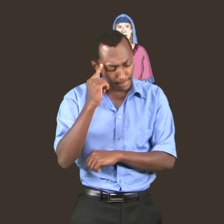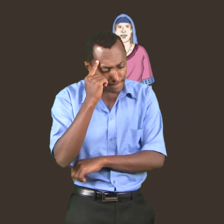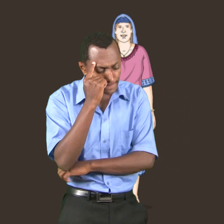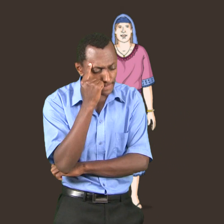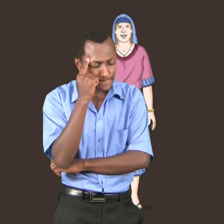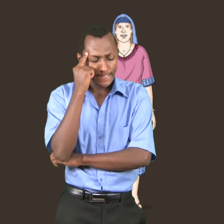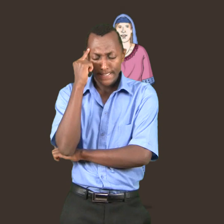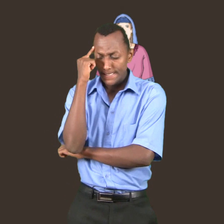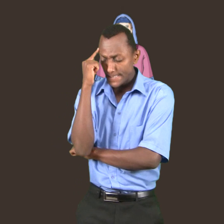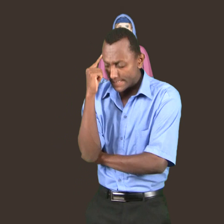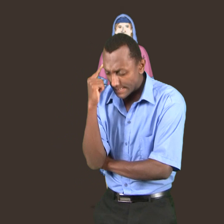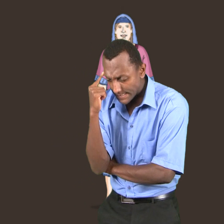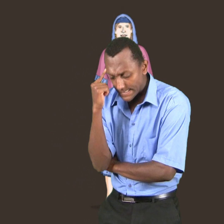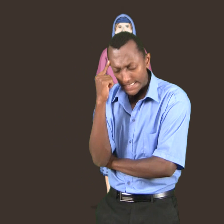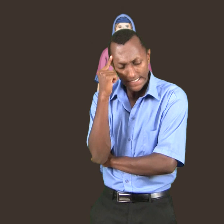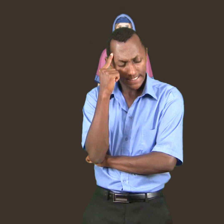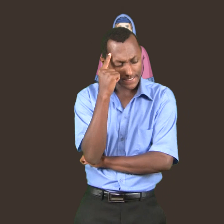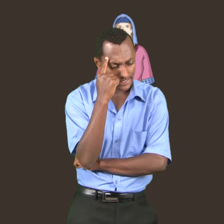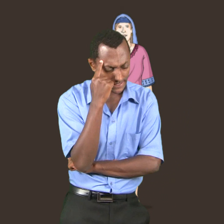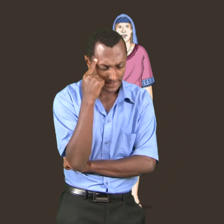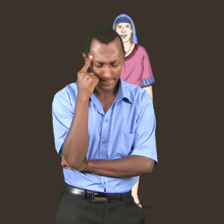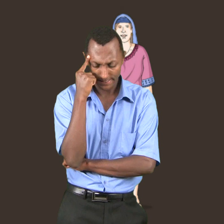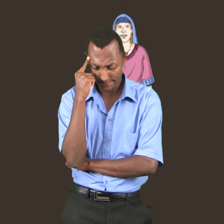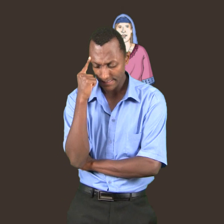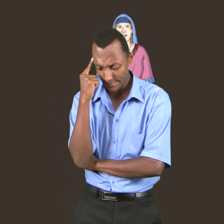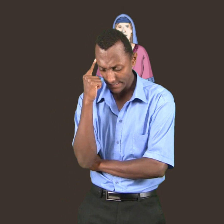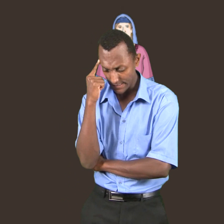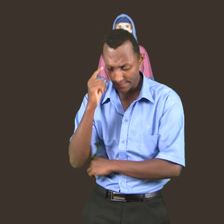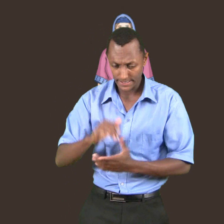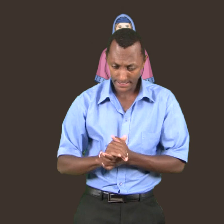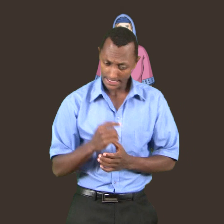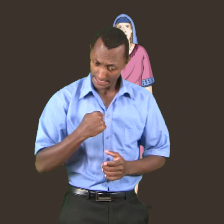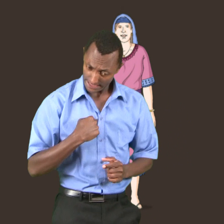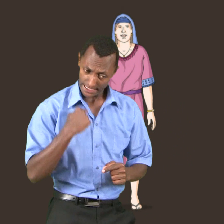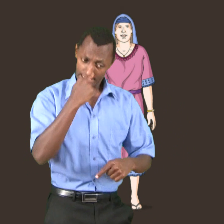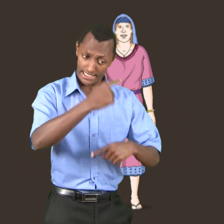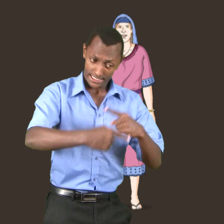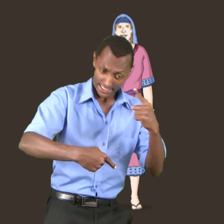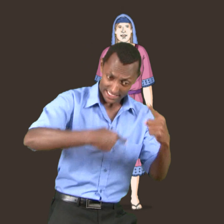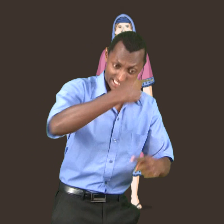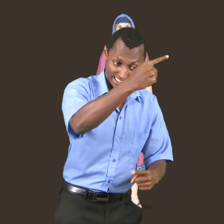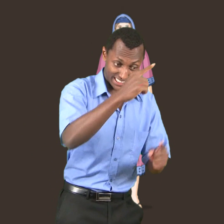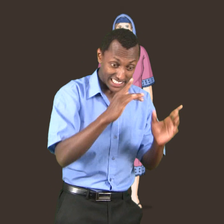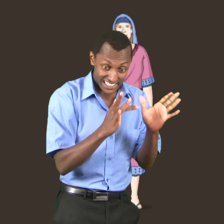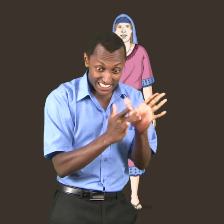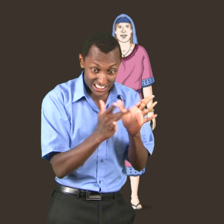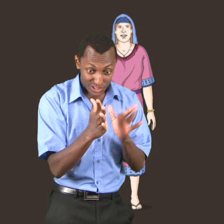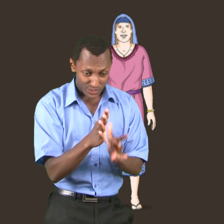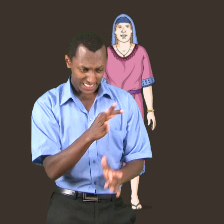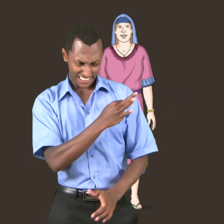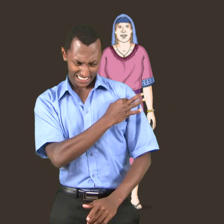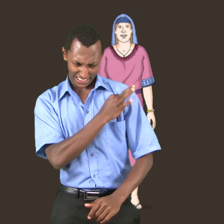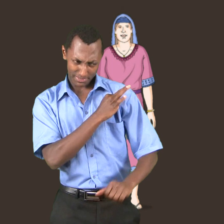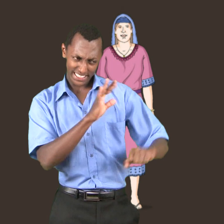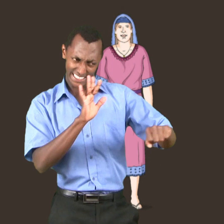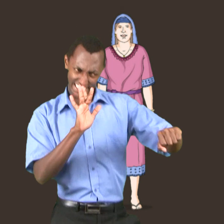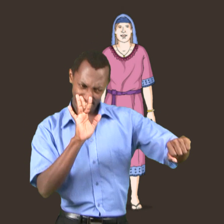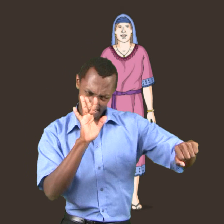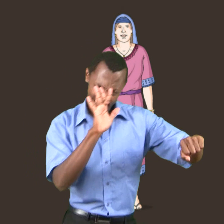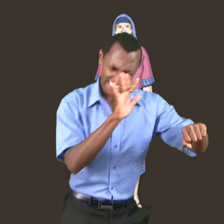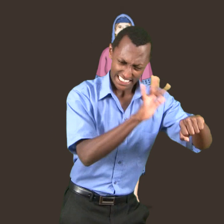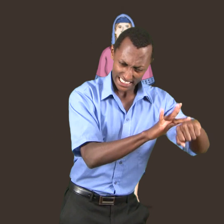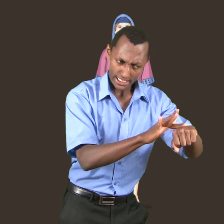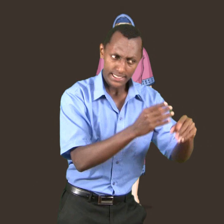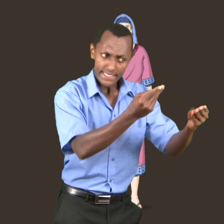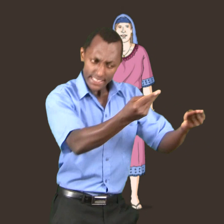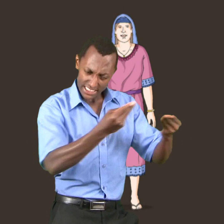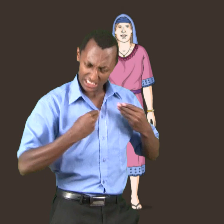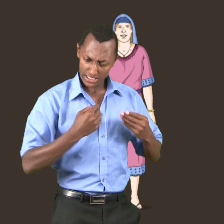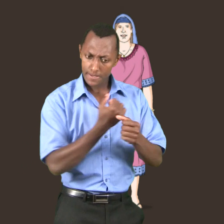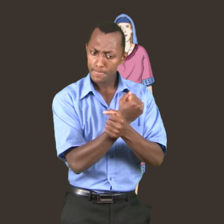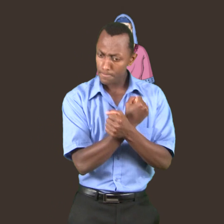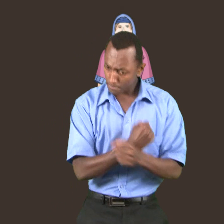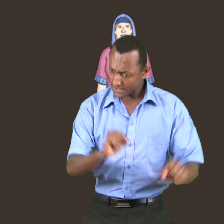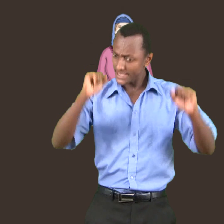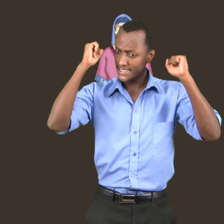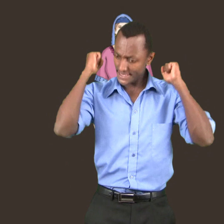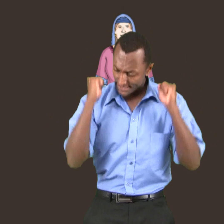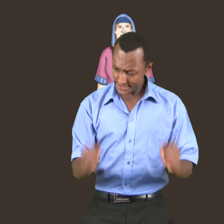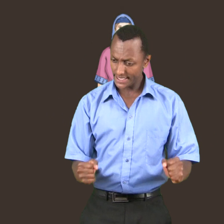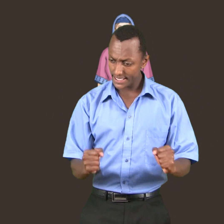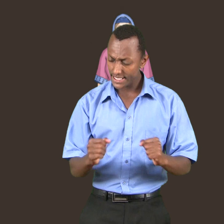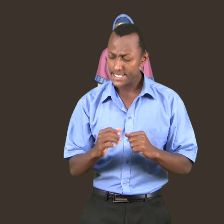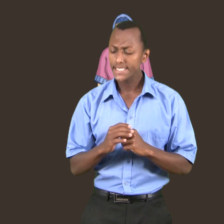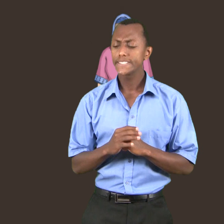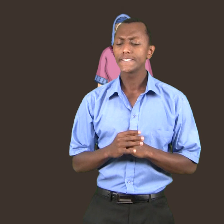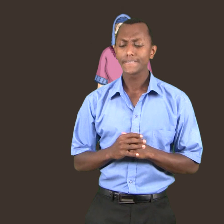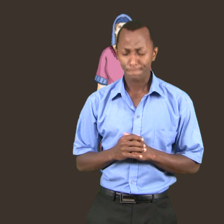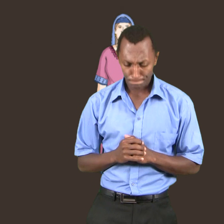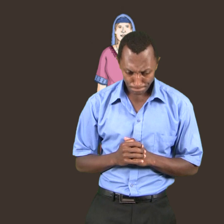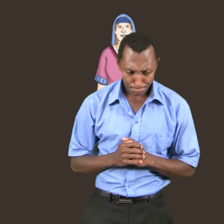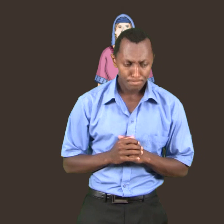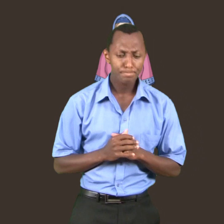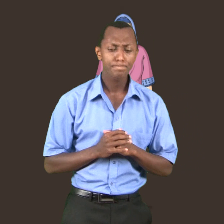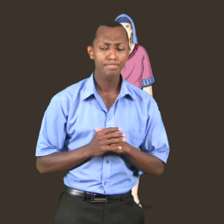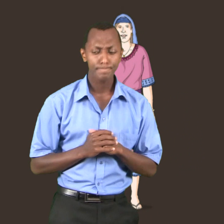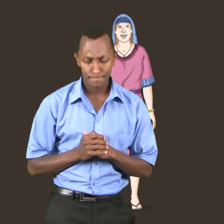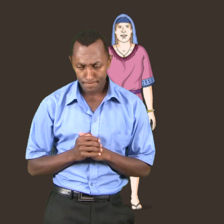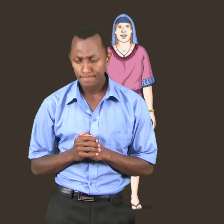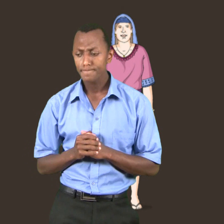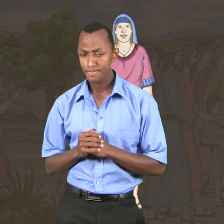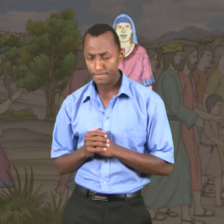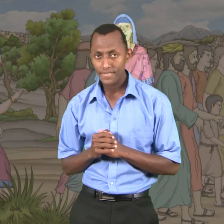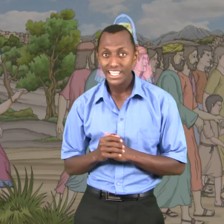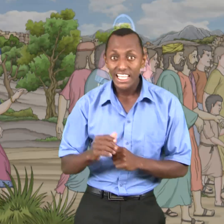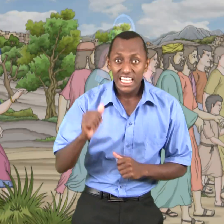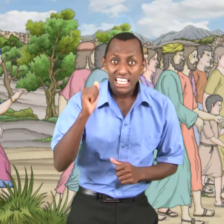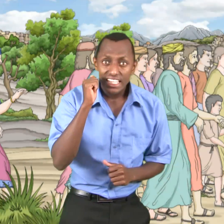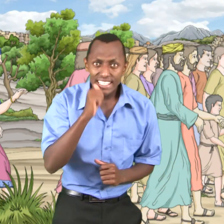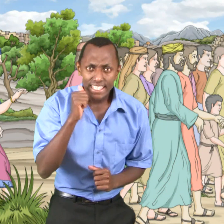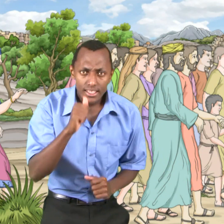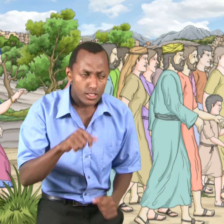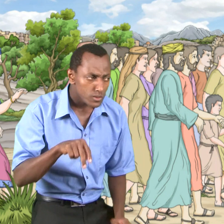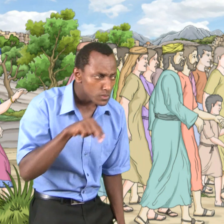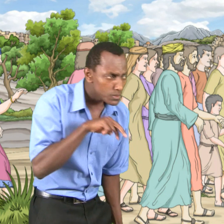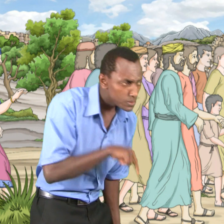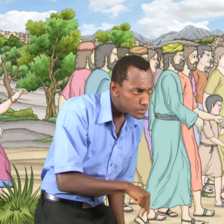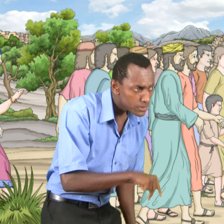Instead, her condition had only grown worse.